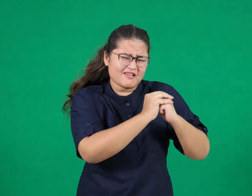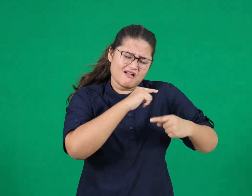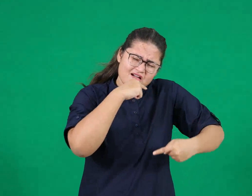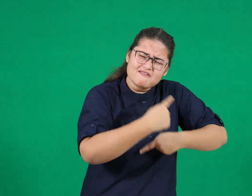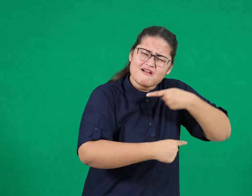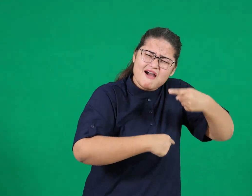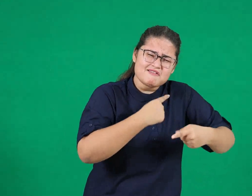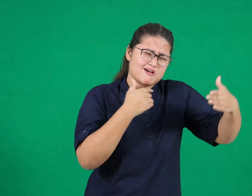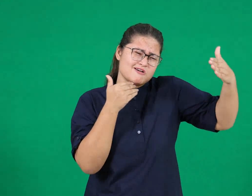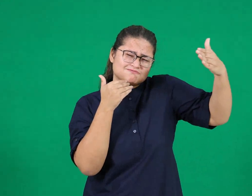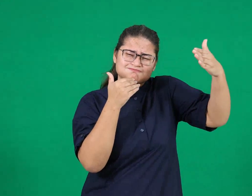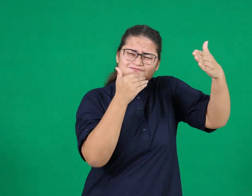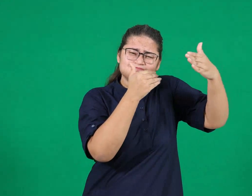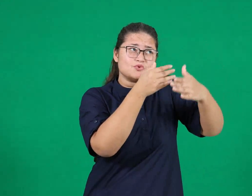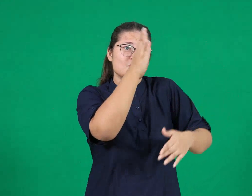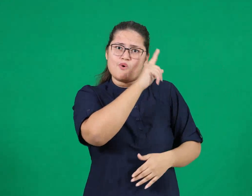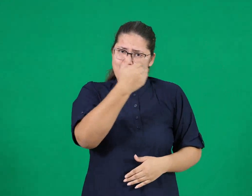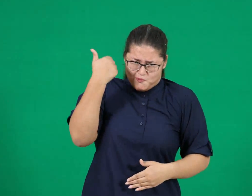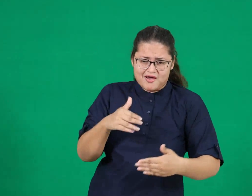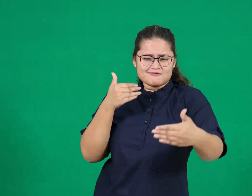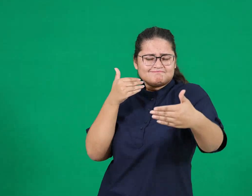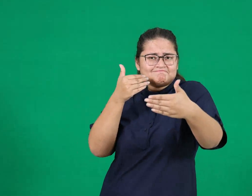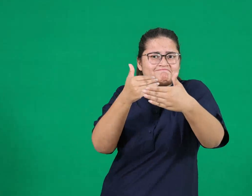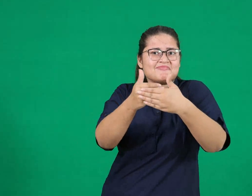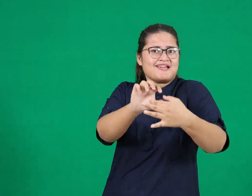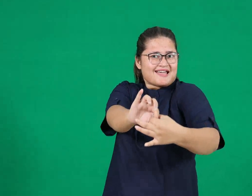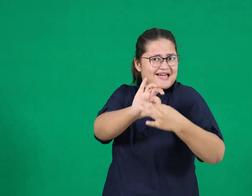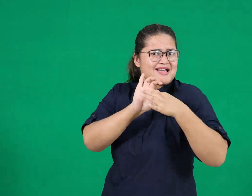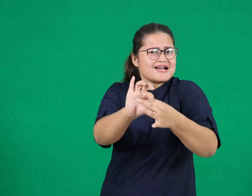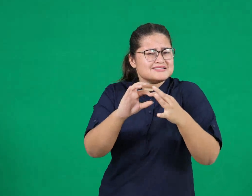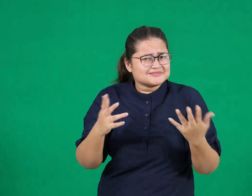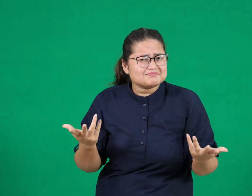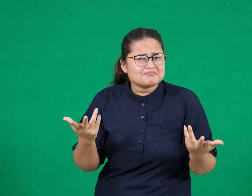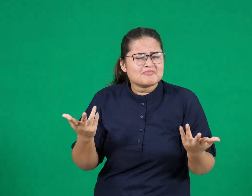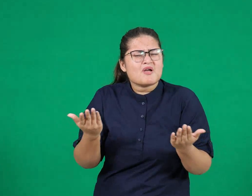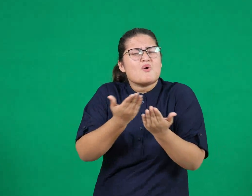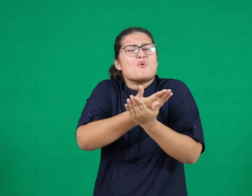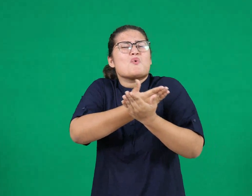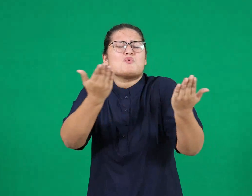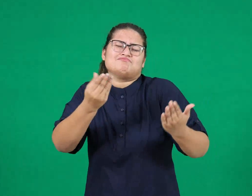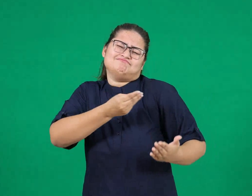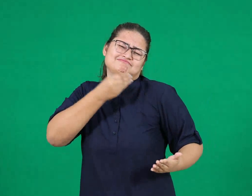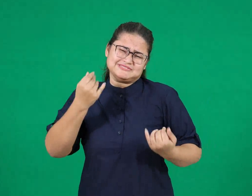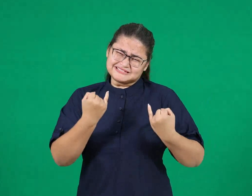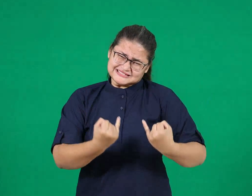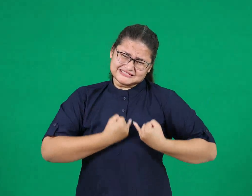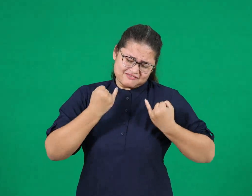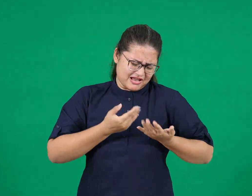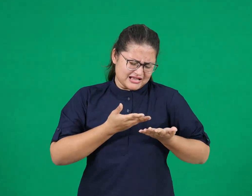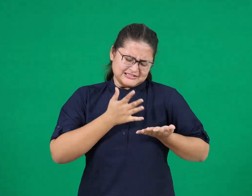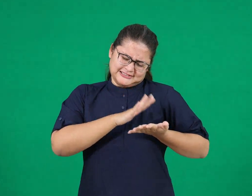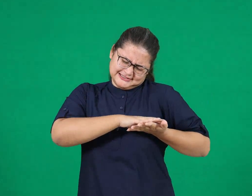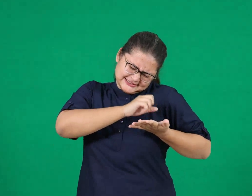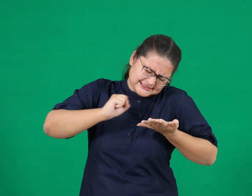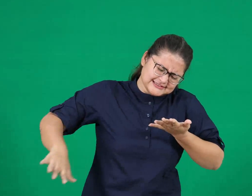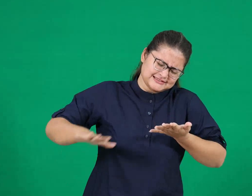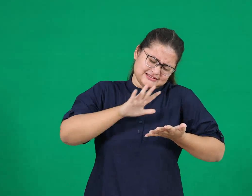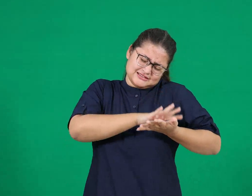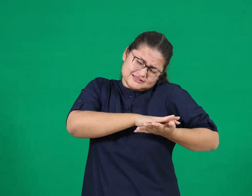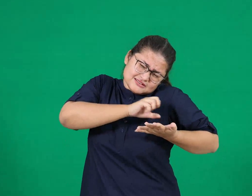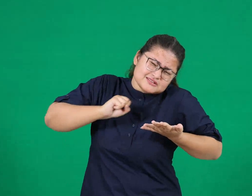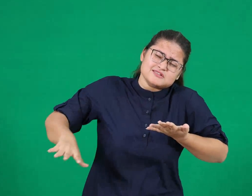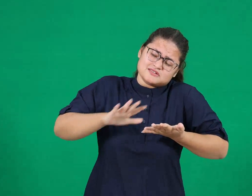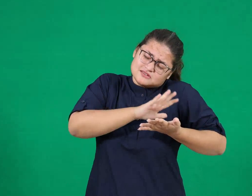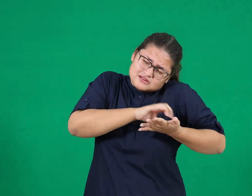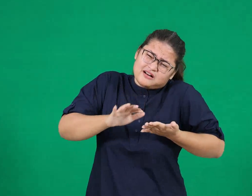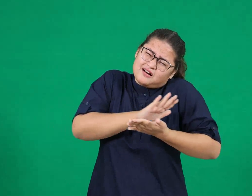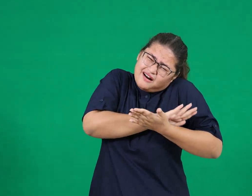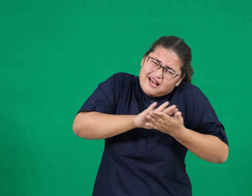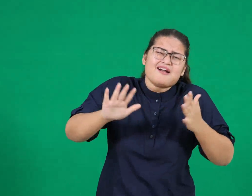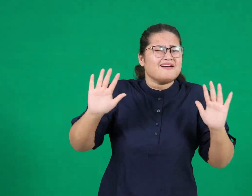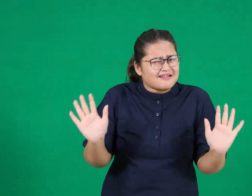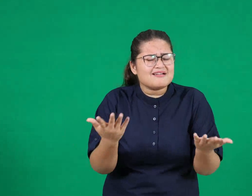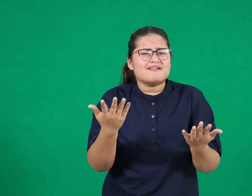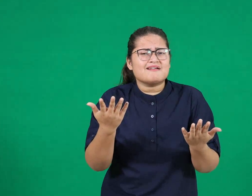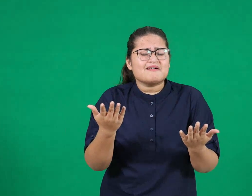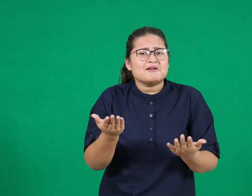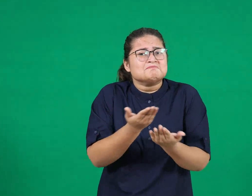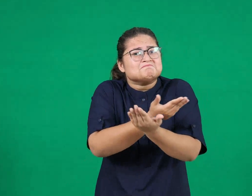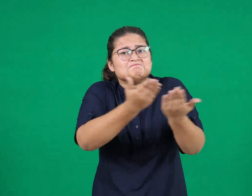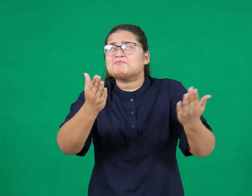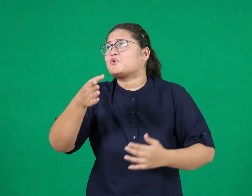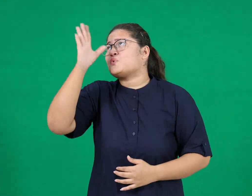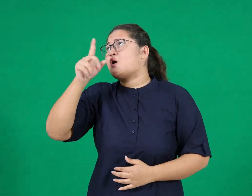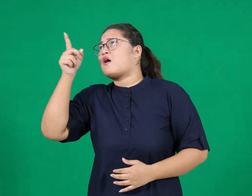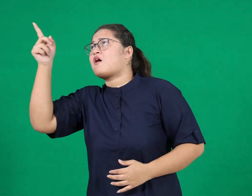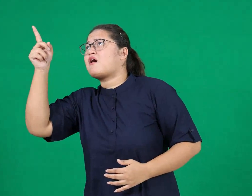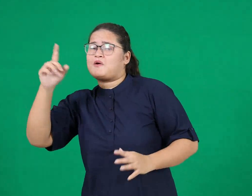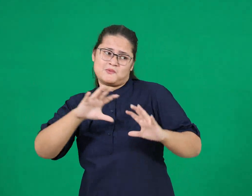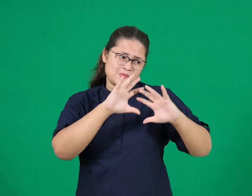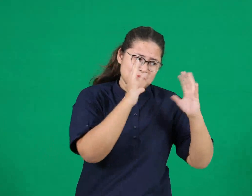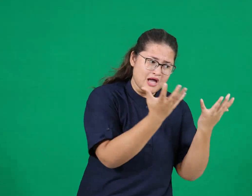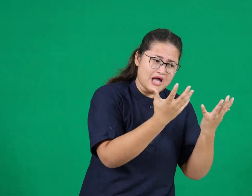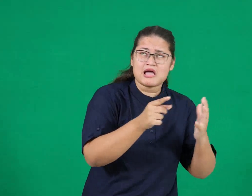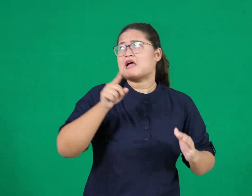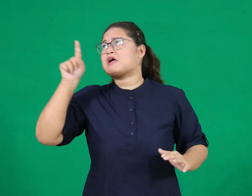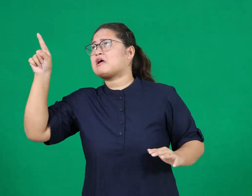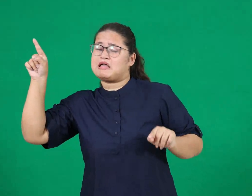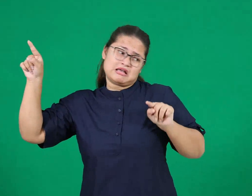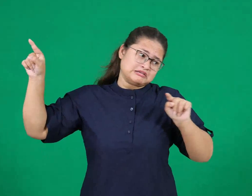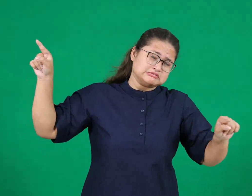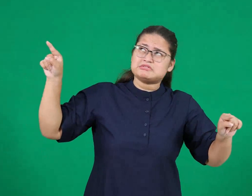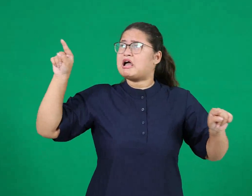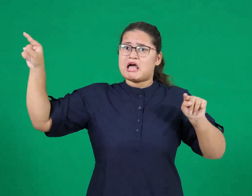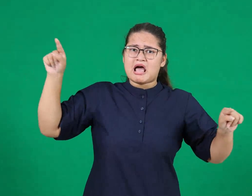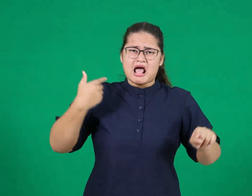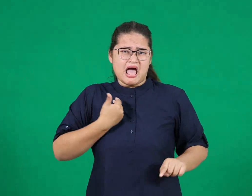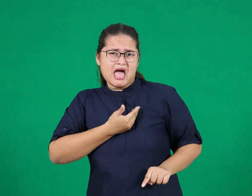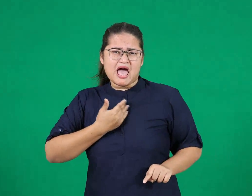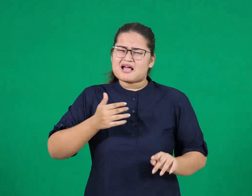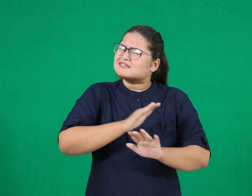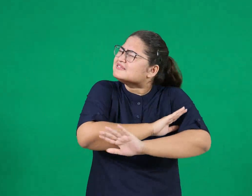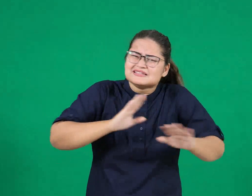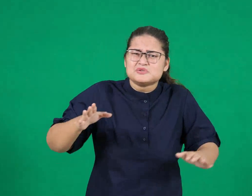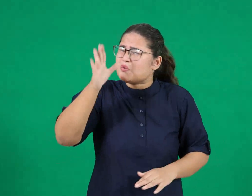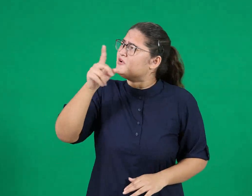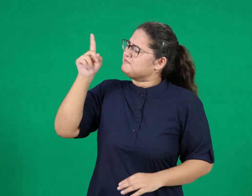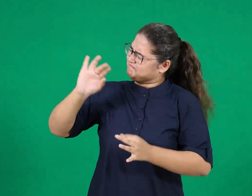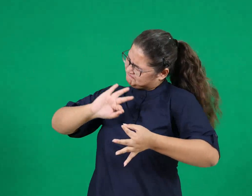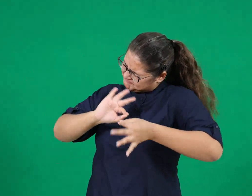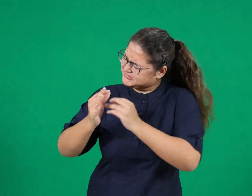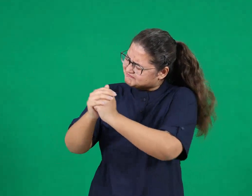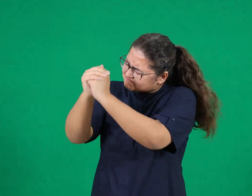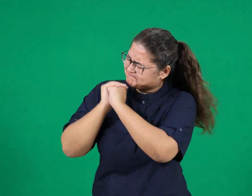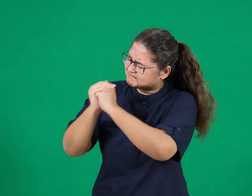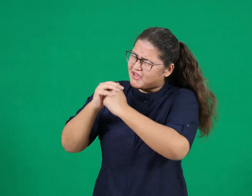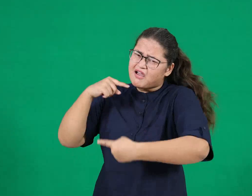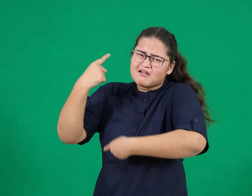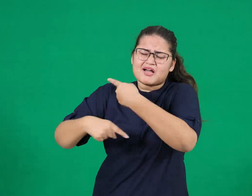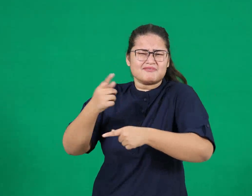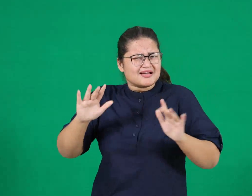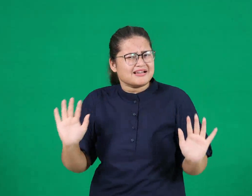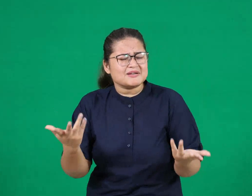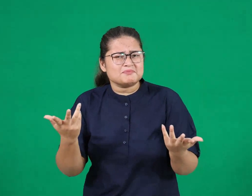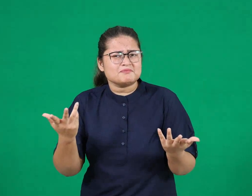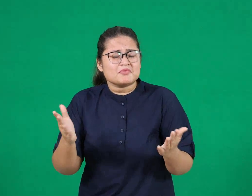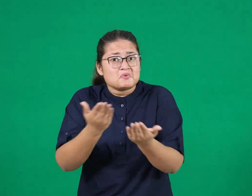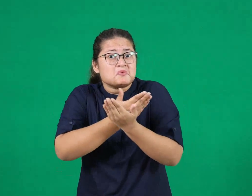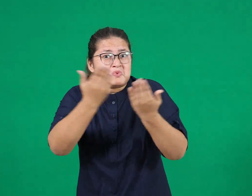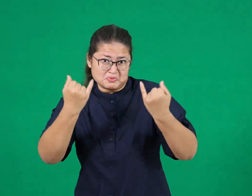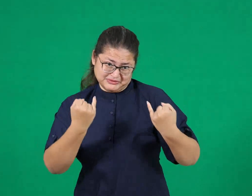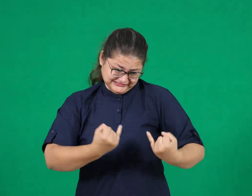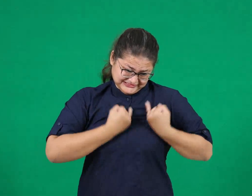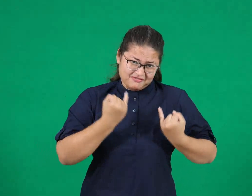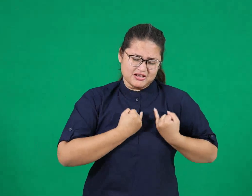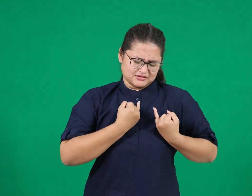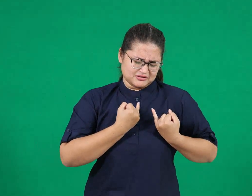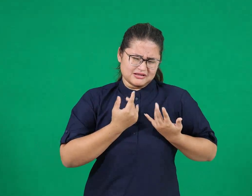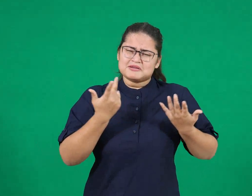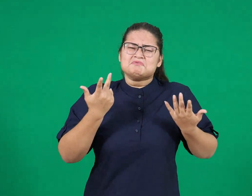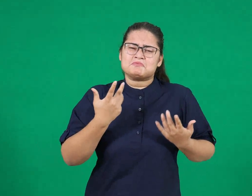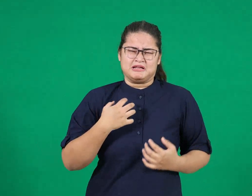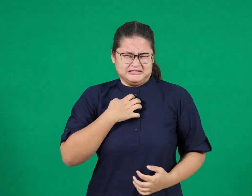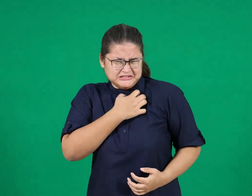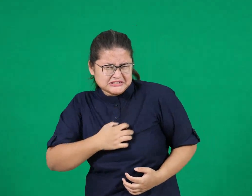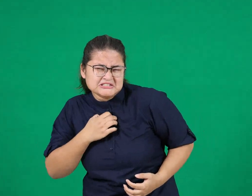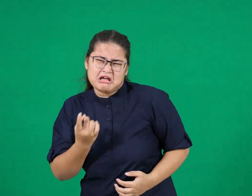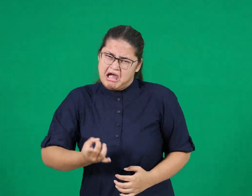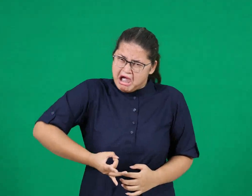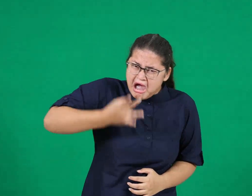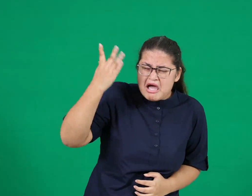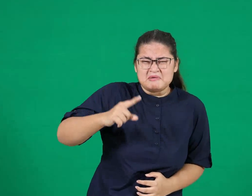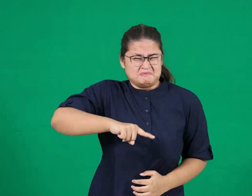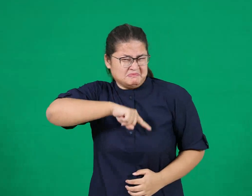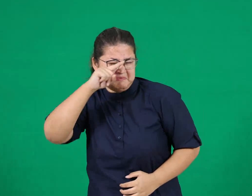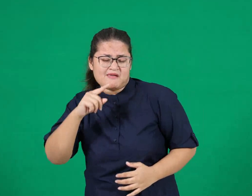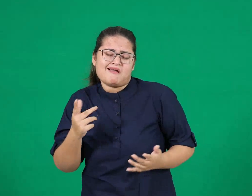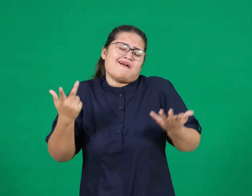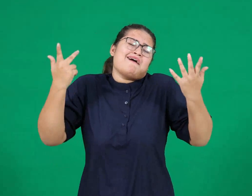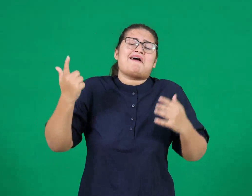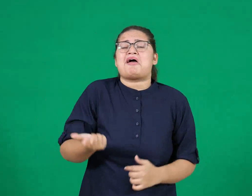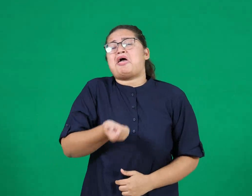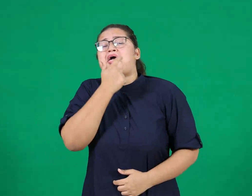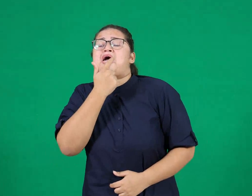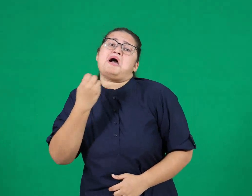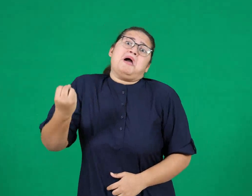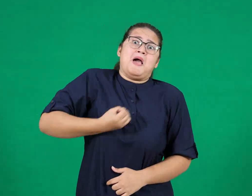Cleanse your hands, you sinners, and purify your hearts, you double-minded. Grieve, mourn, and weep.